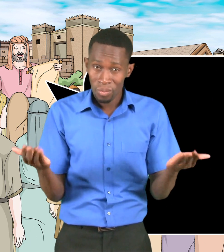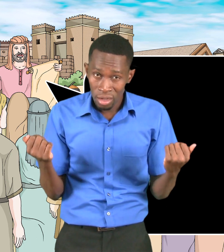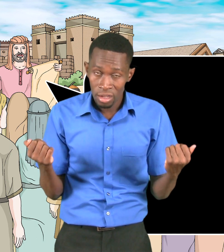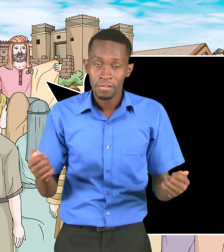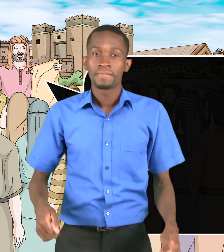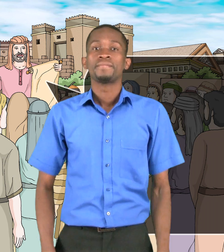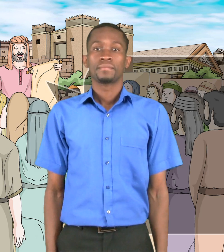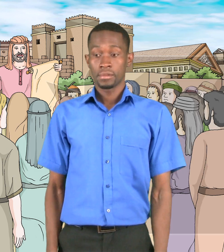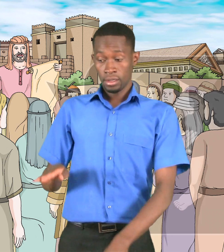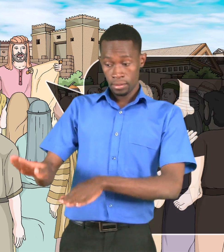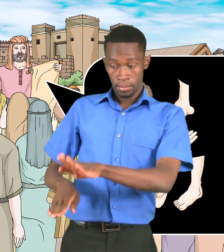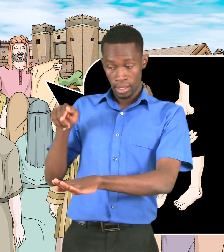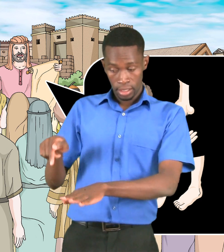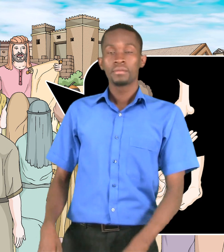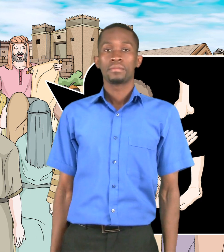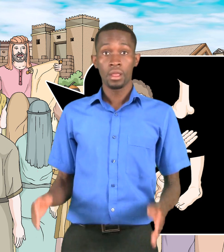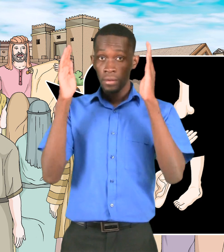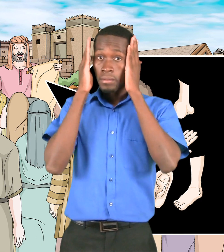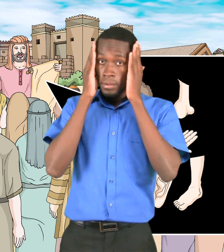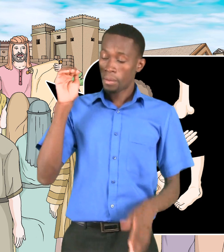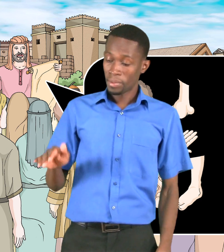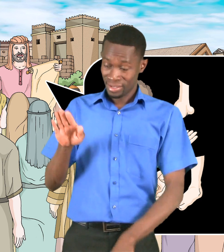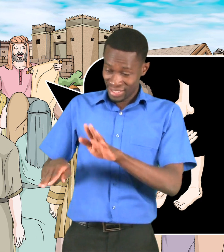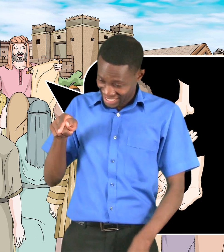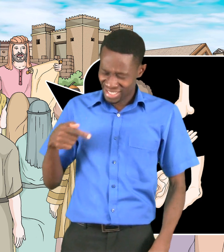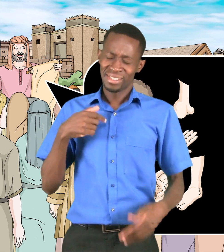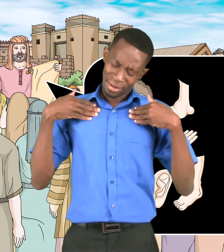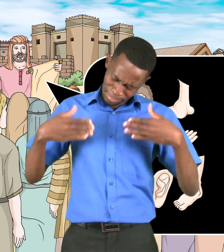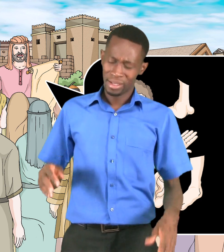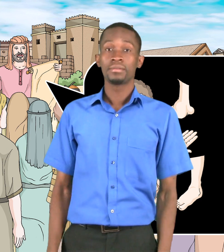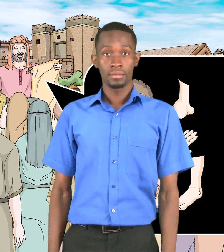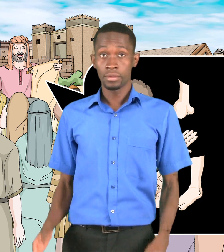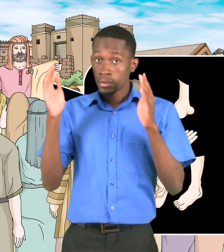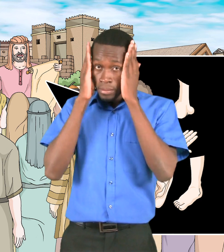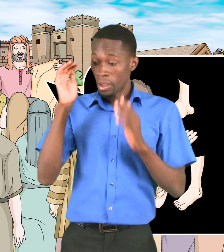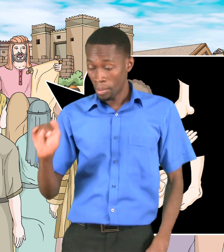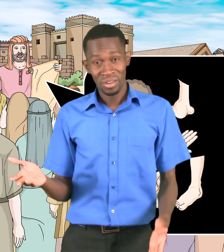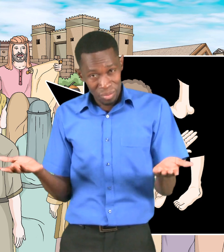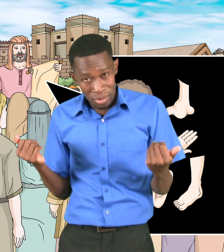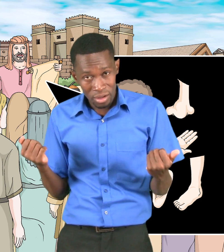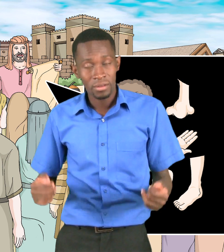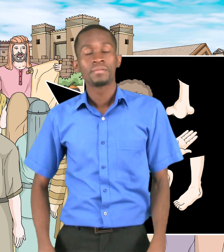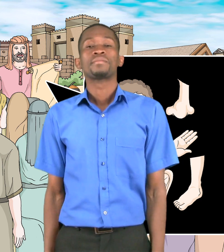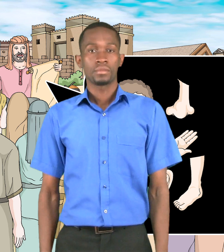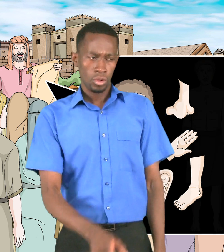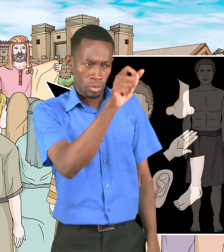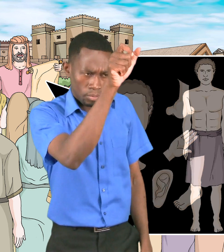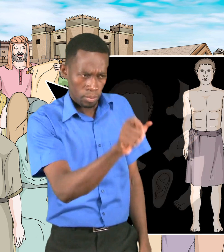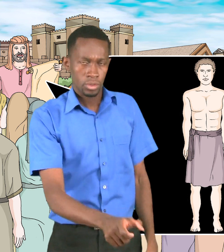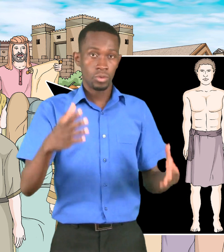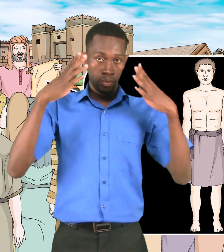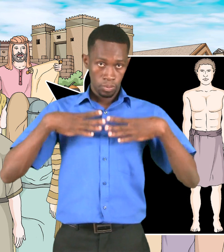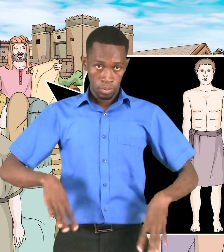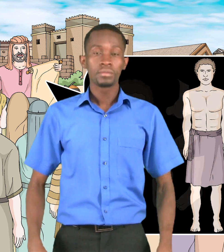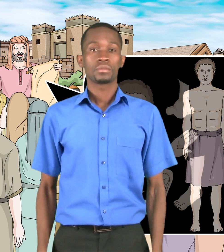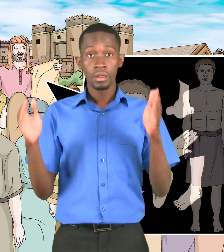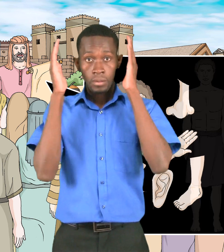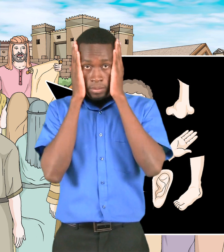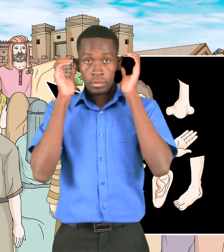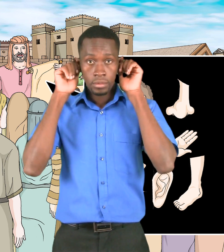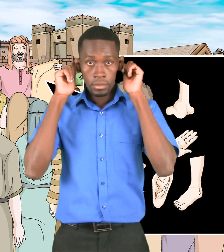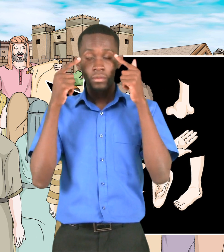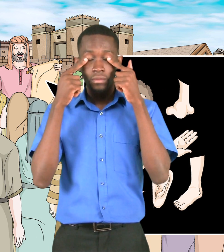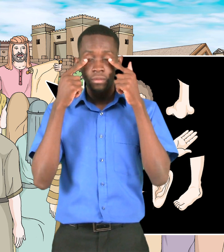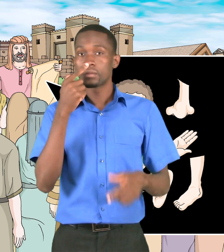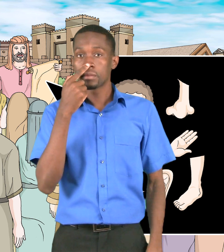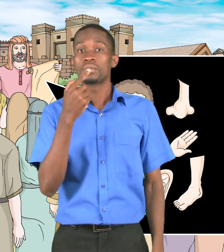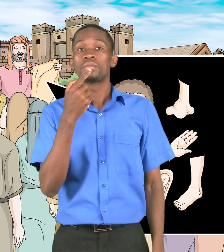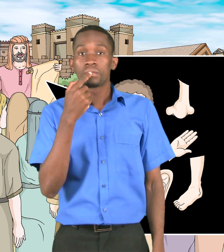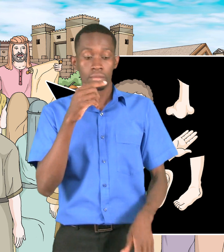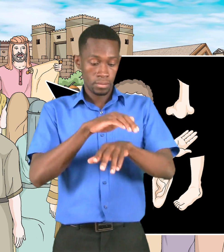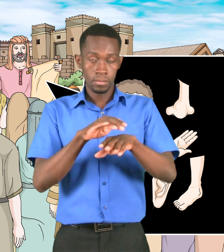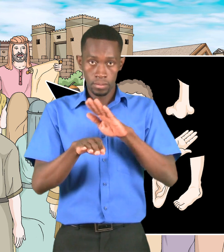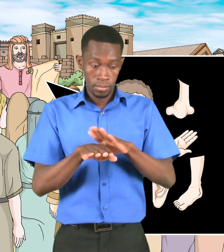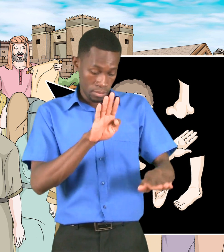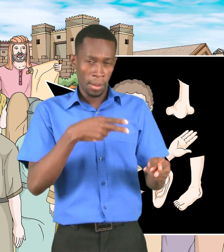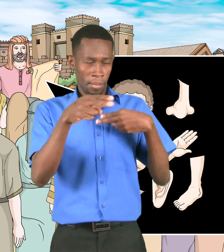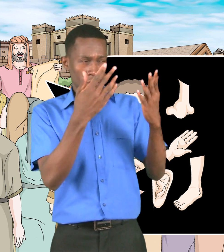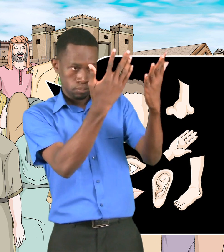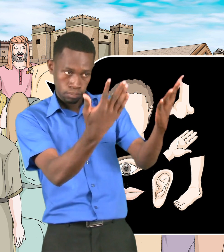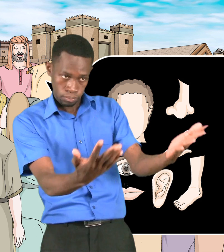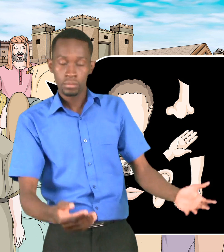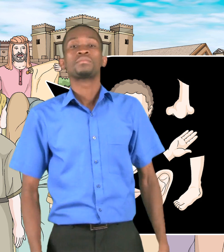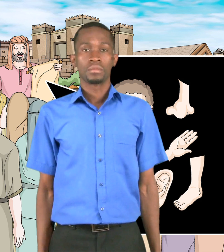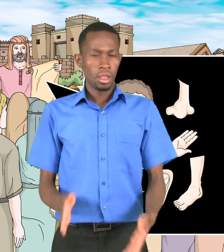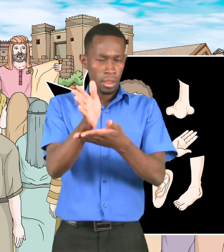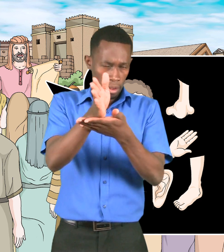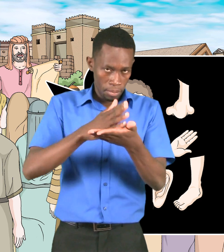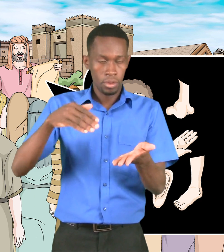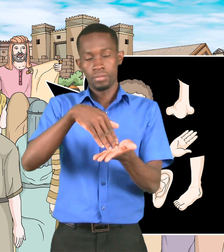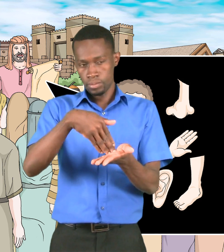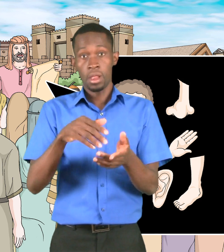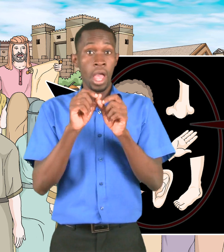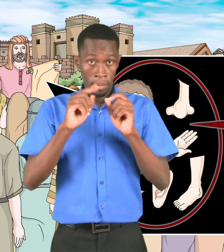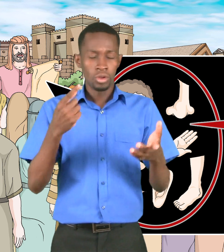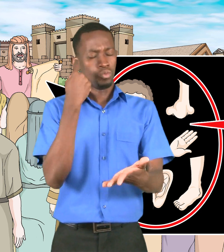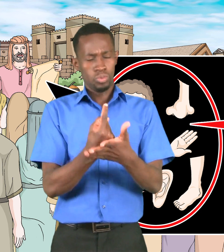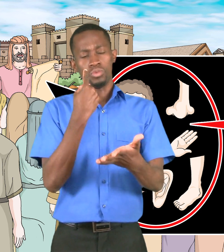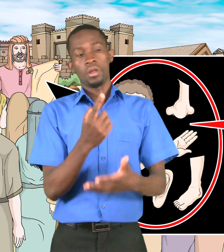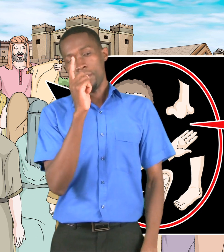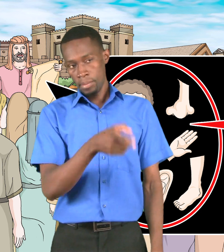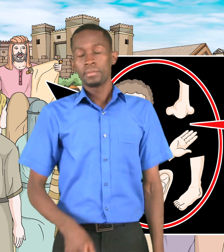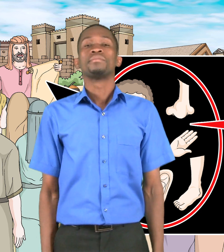Nor can the head say to the feet, “I do not need you.”